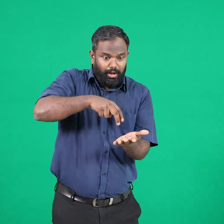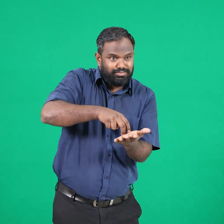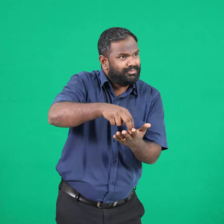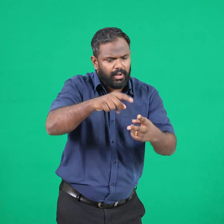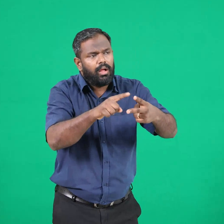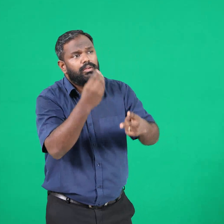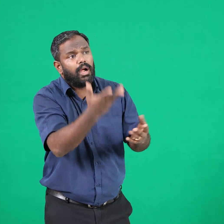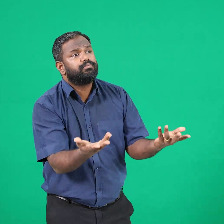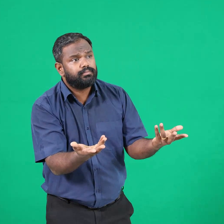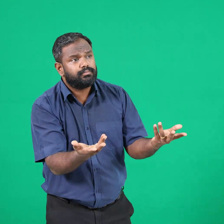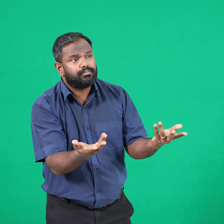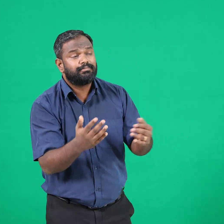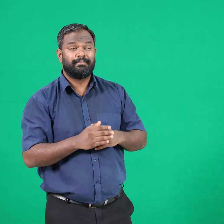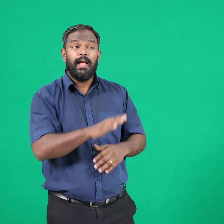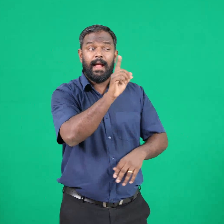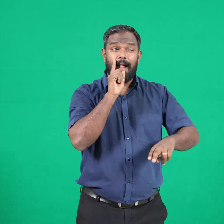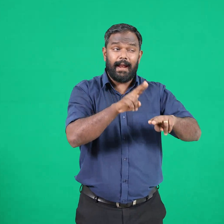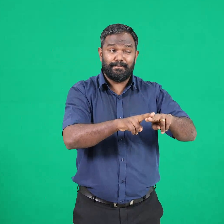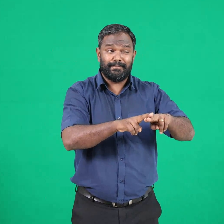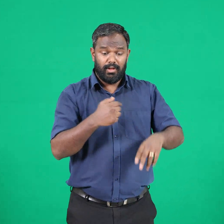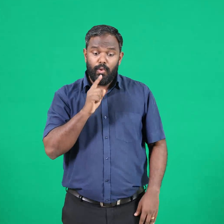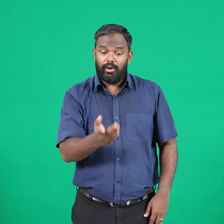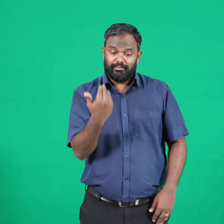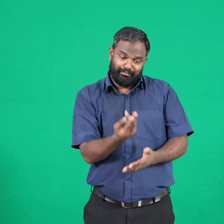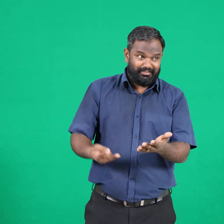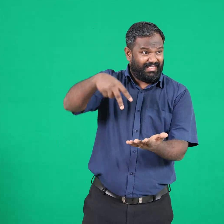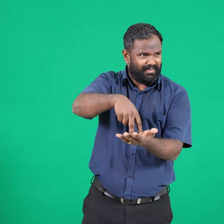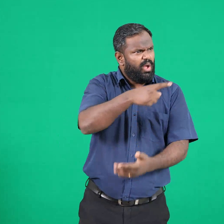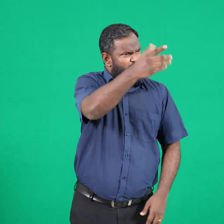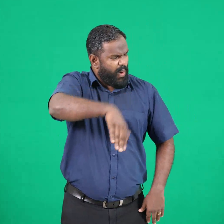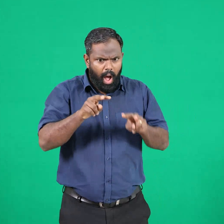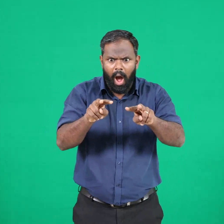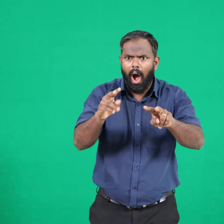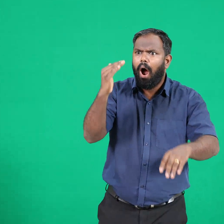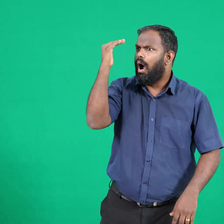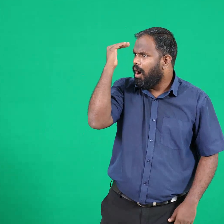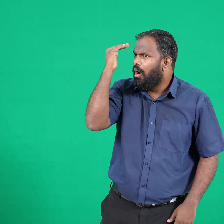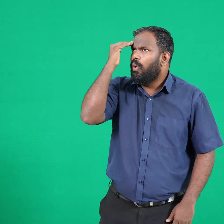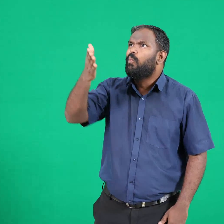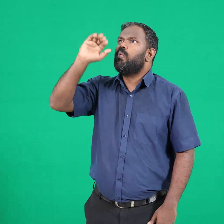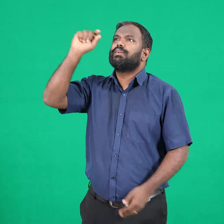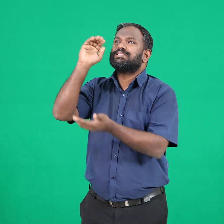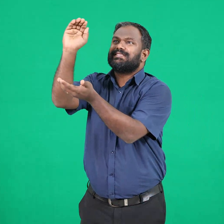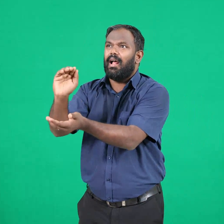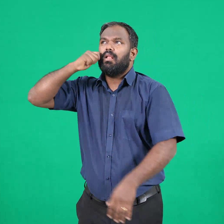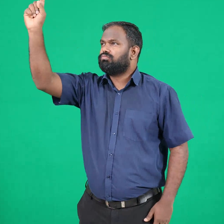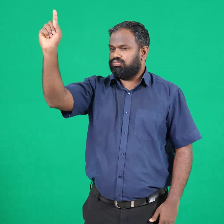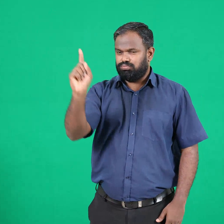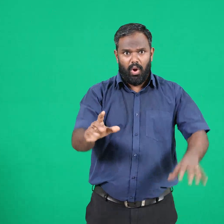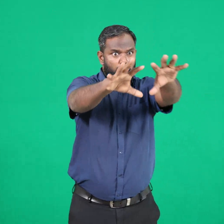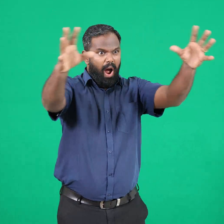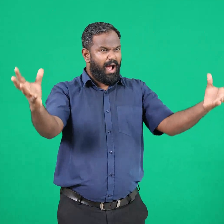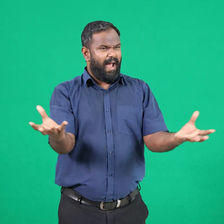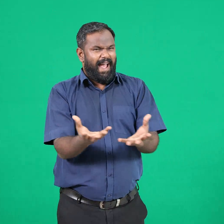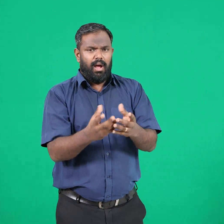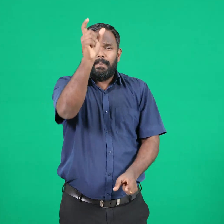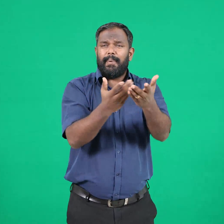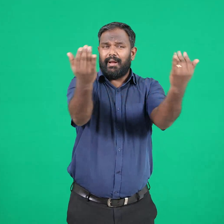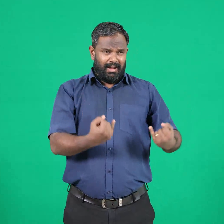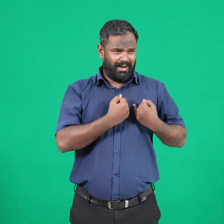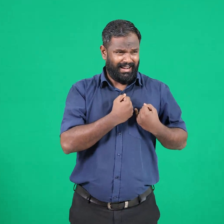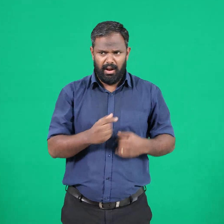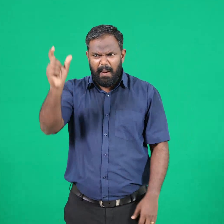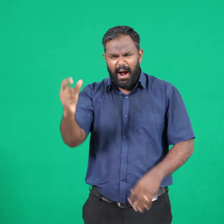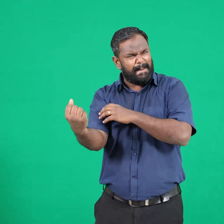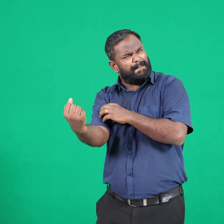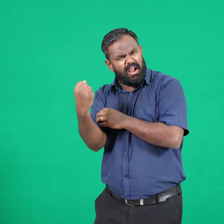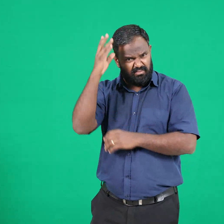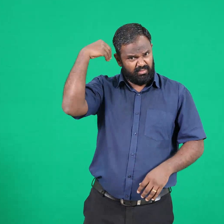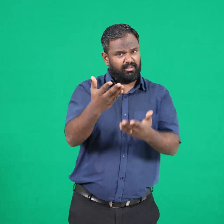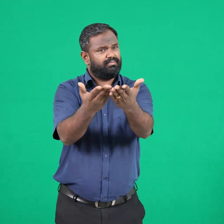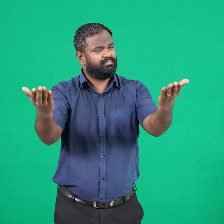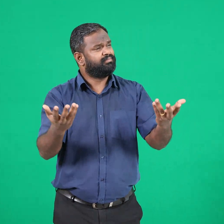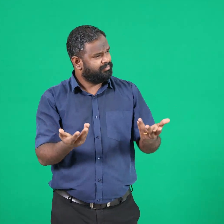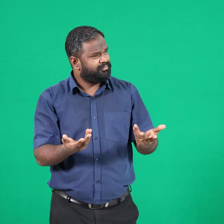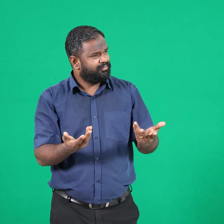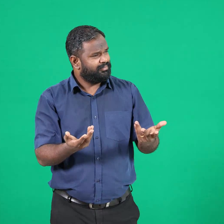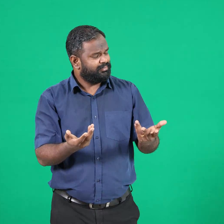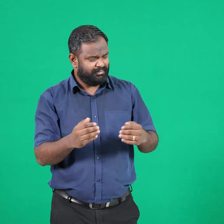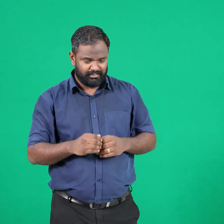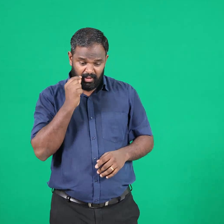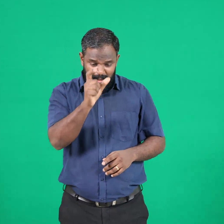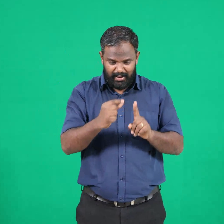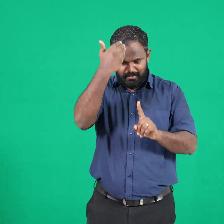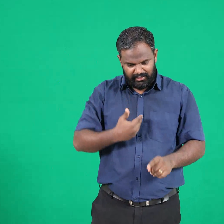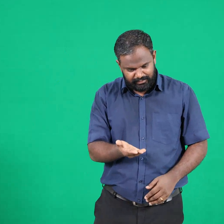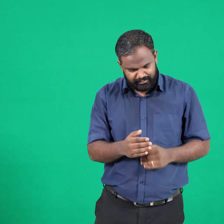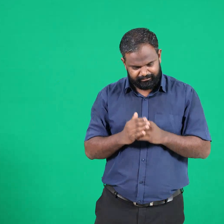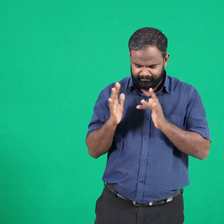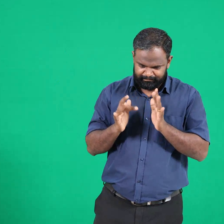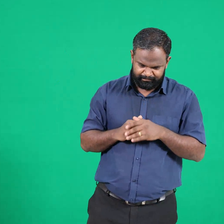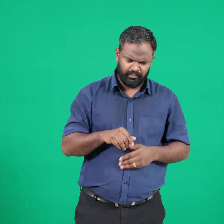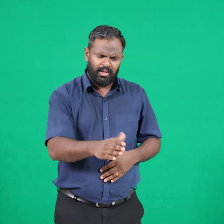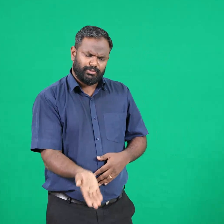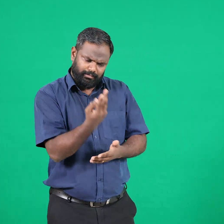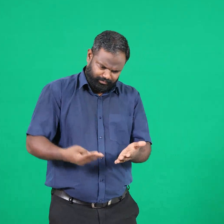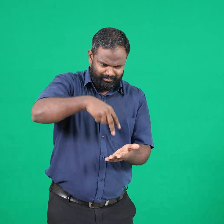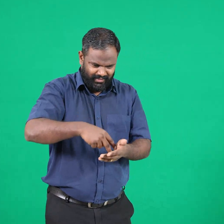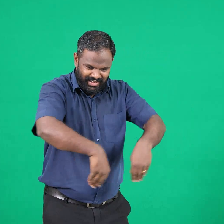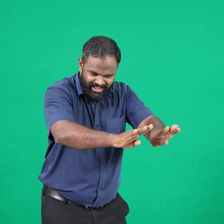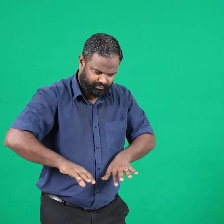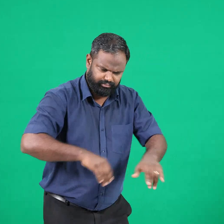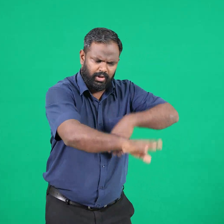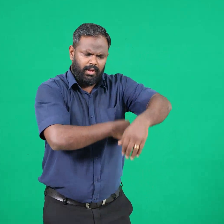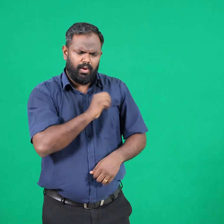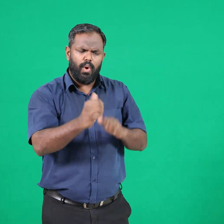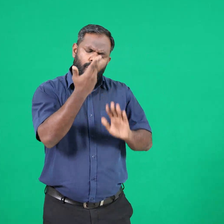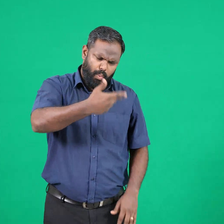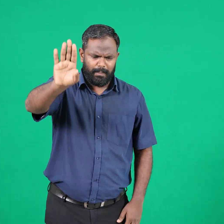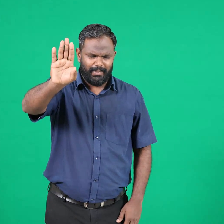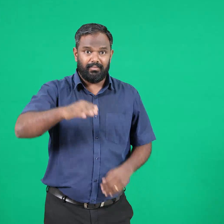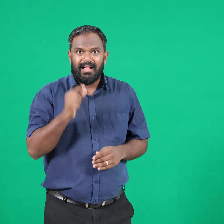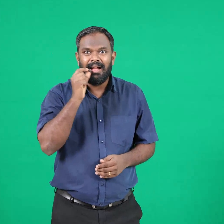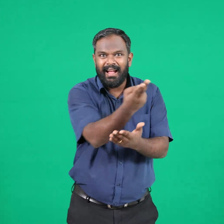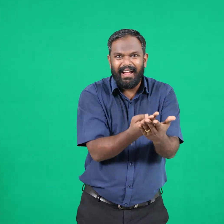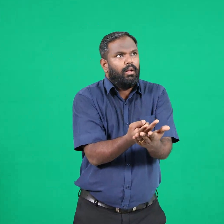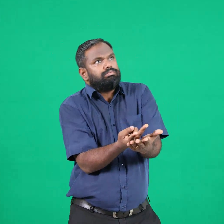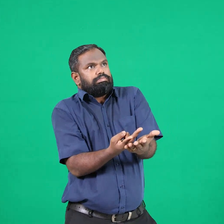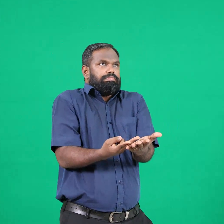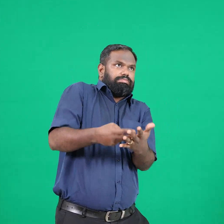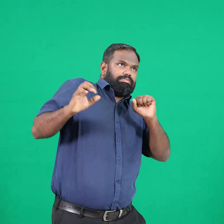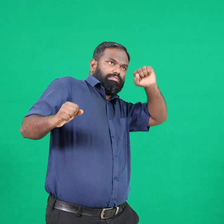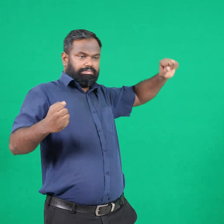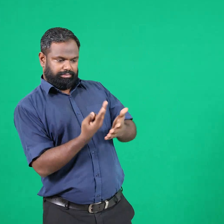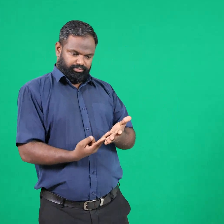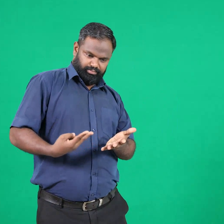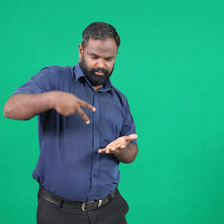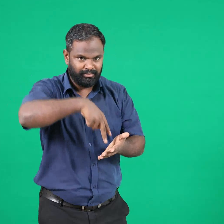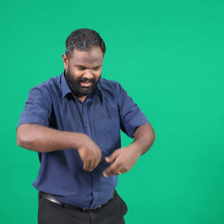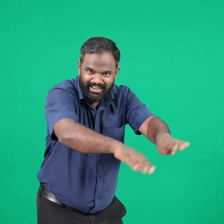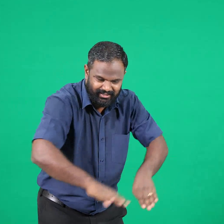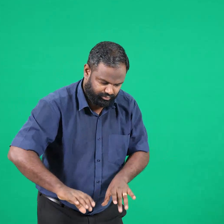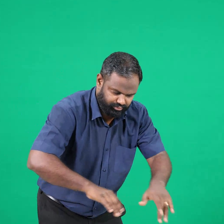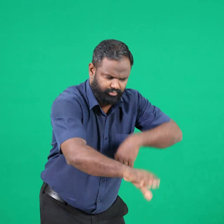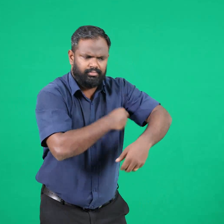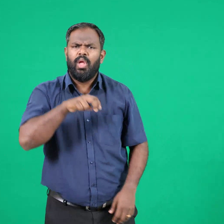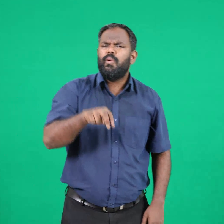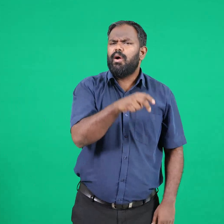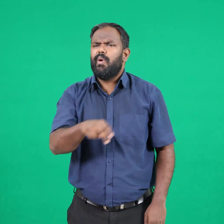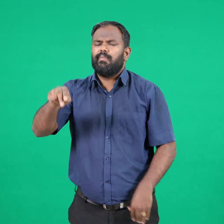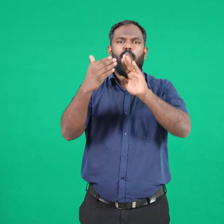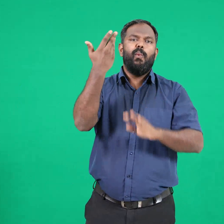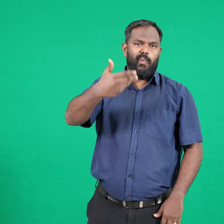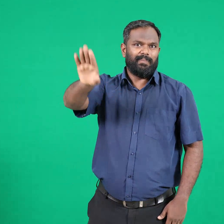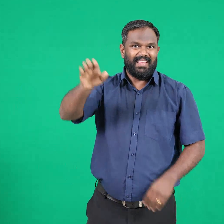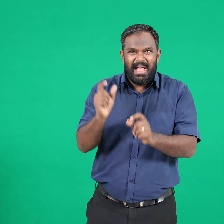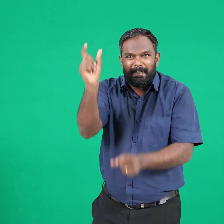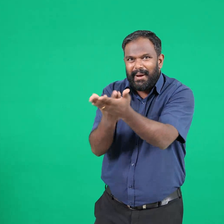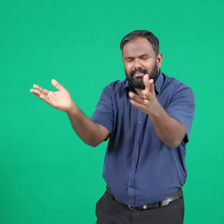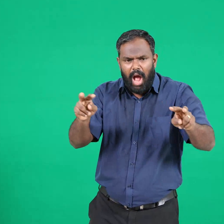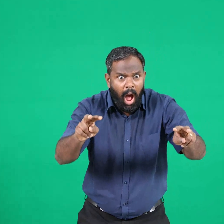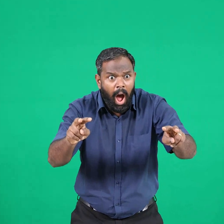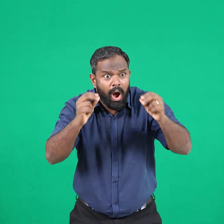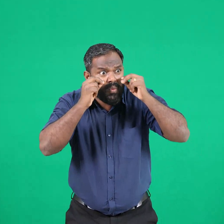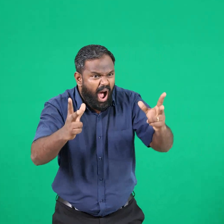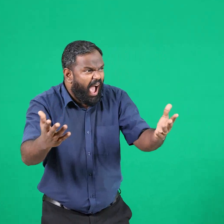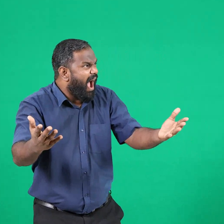But so that you may know that the Son of Man has authority on earth to forgive sins..." Then He said to the paralytic, "Get up, pick up your mat, and go home." And the man got up and went home.